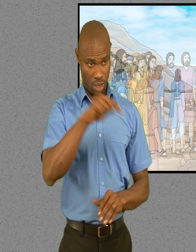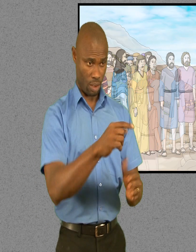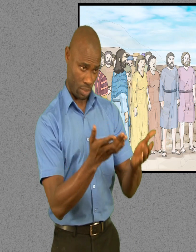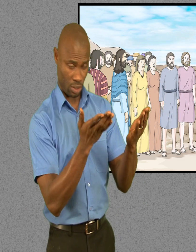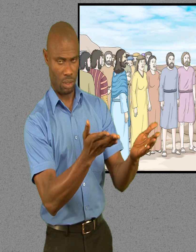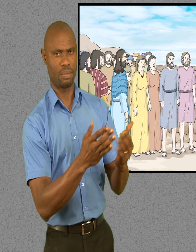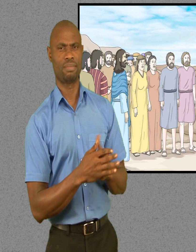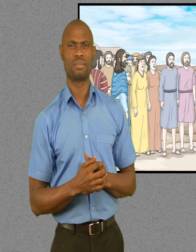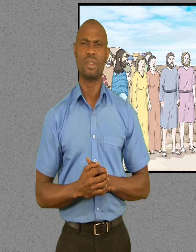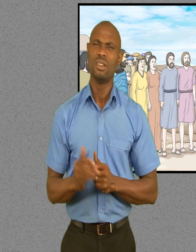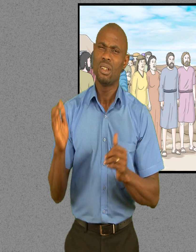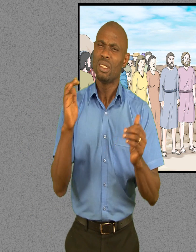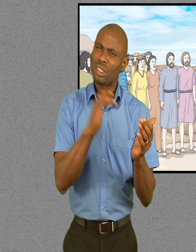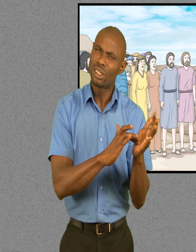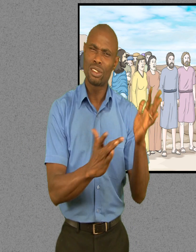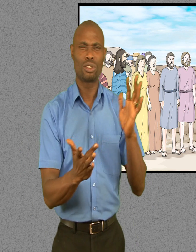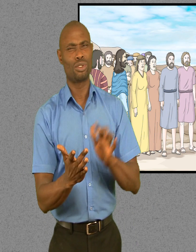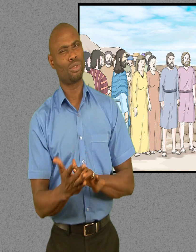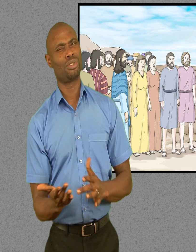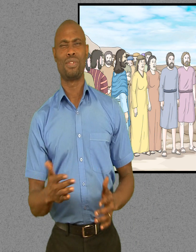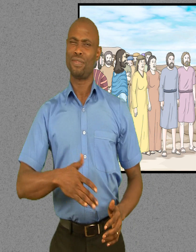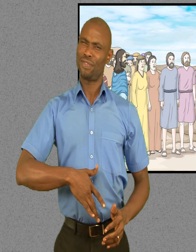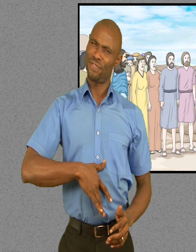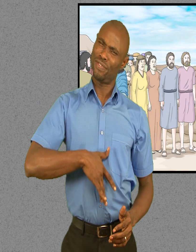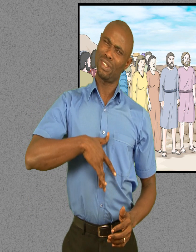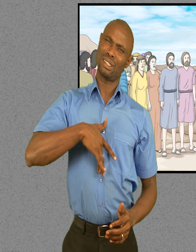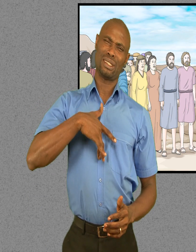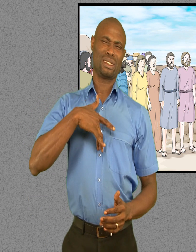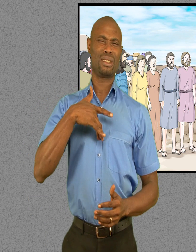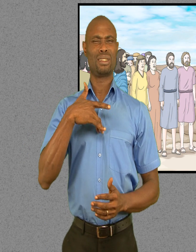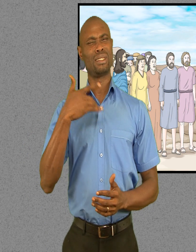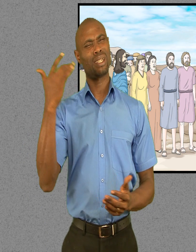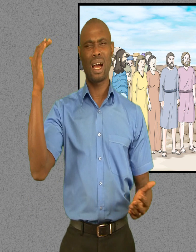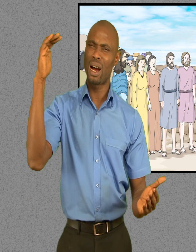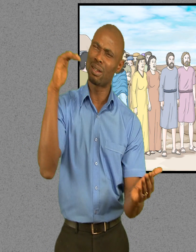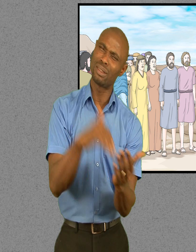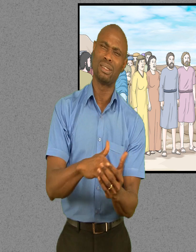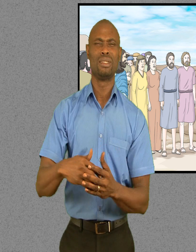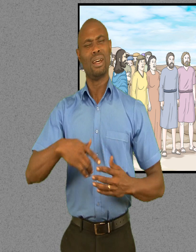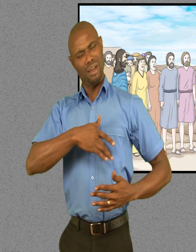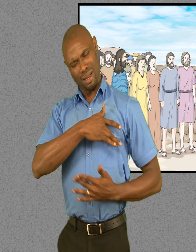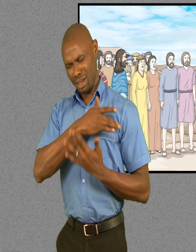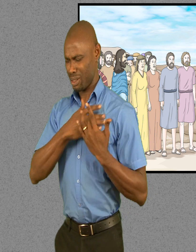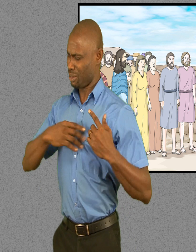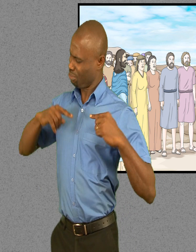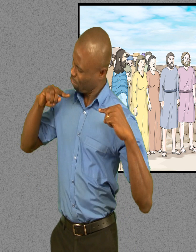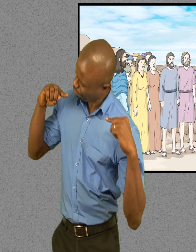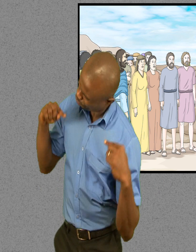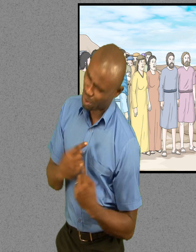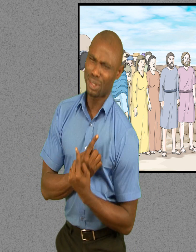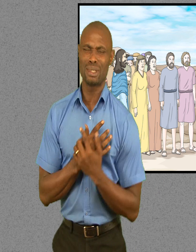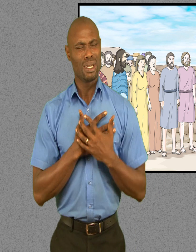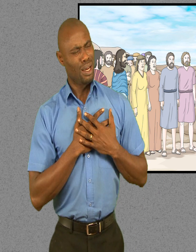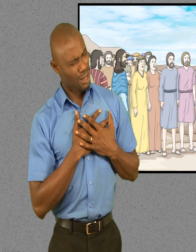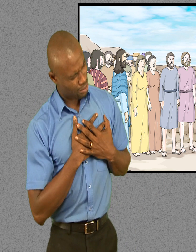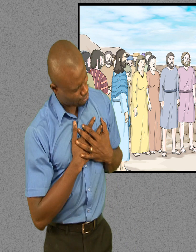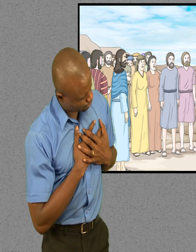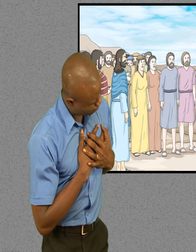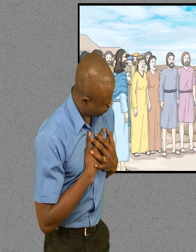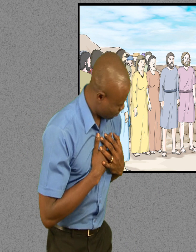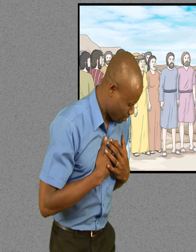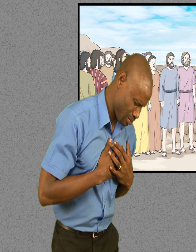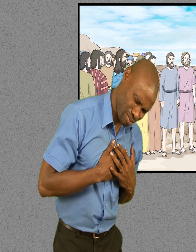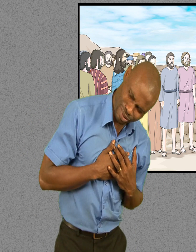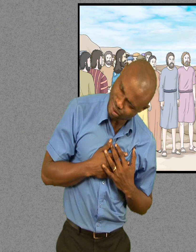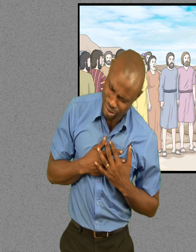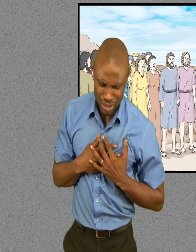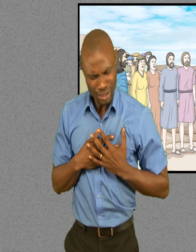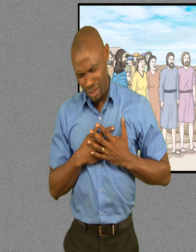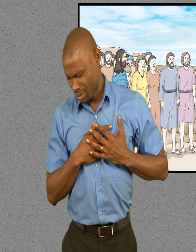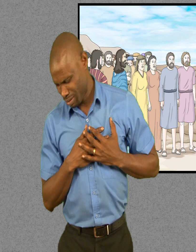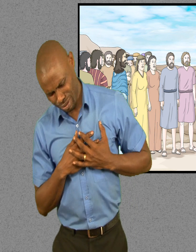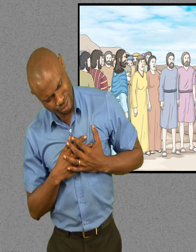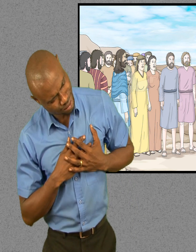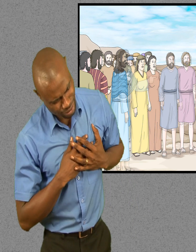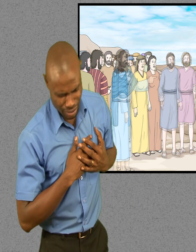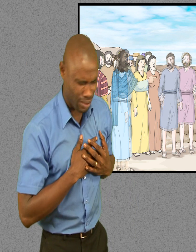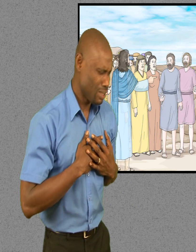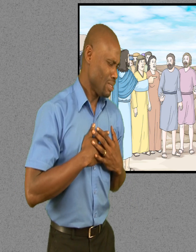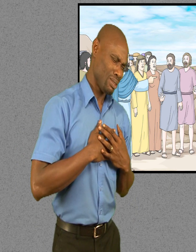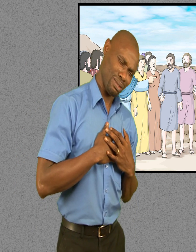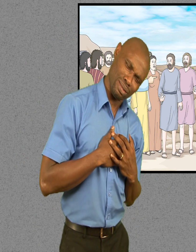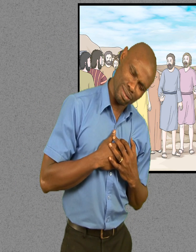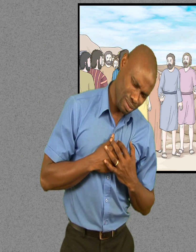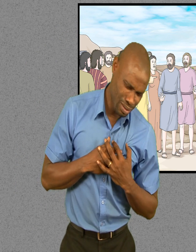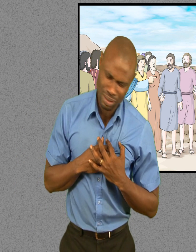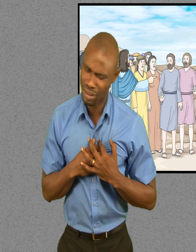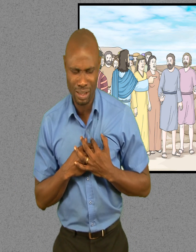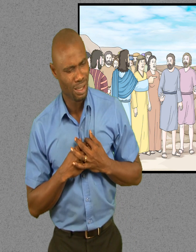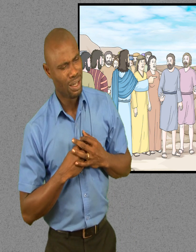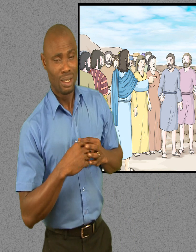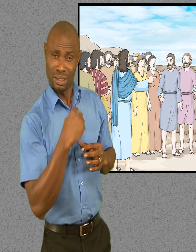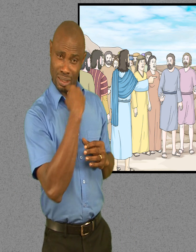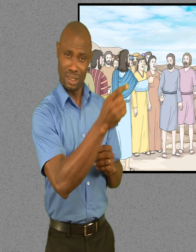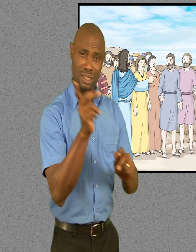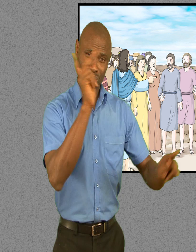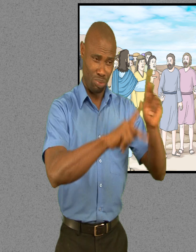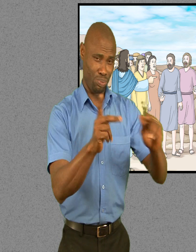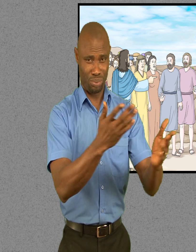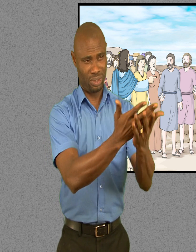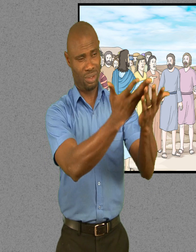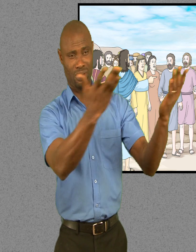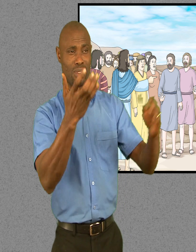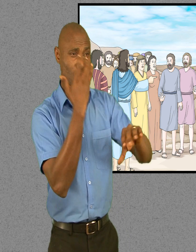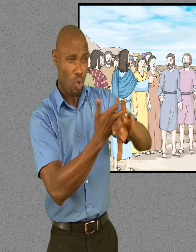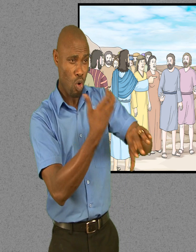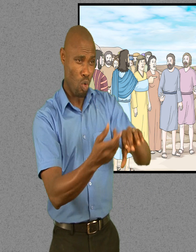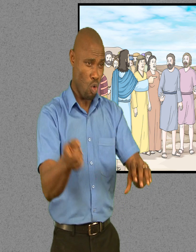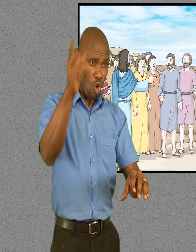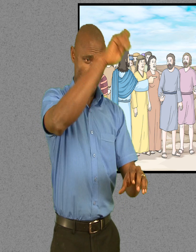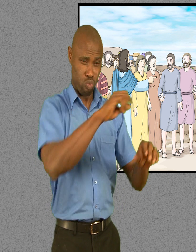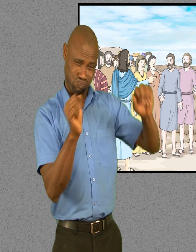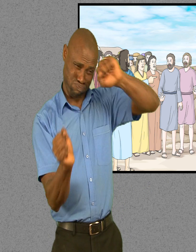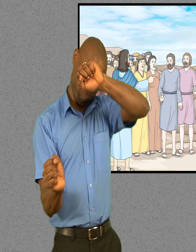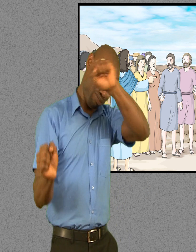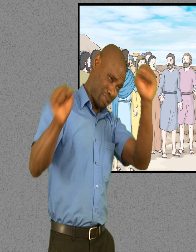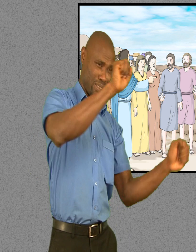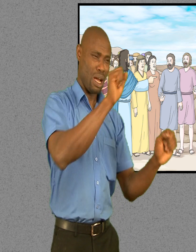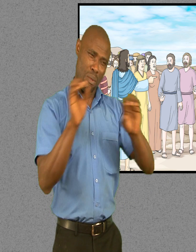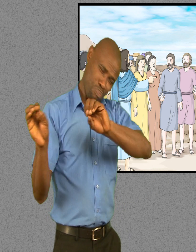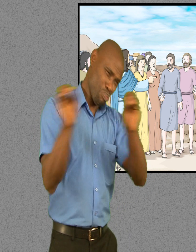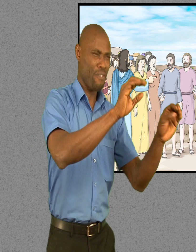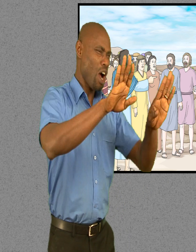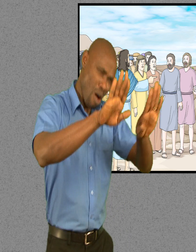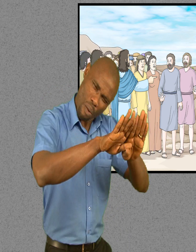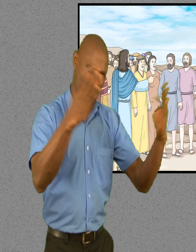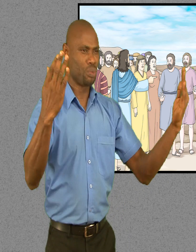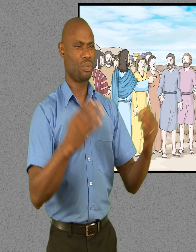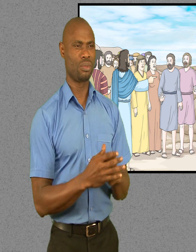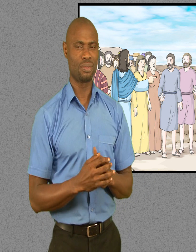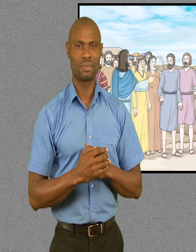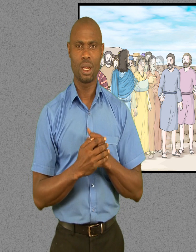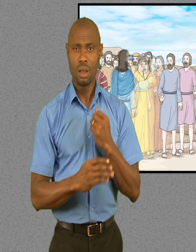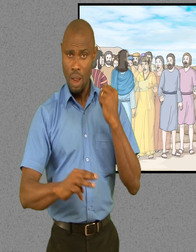It was a cave with a stone laid across the entrance.